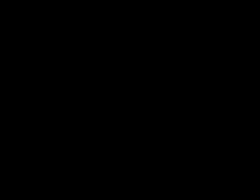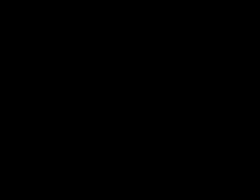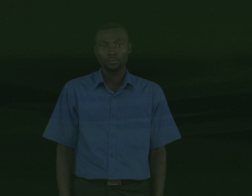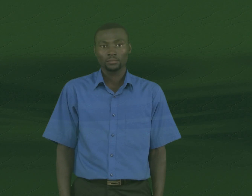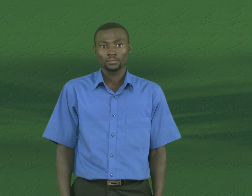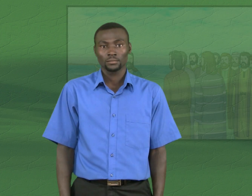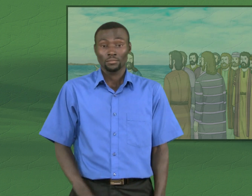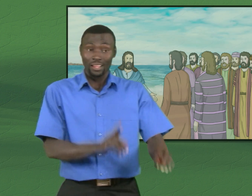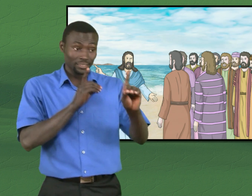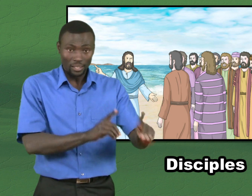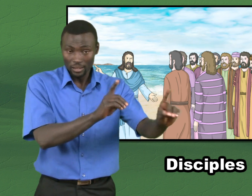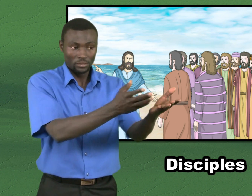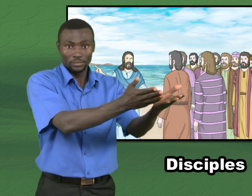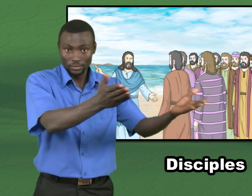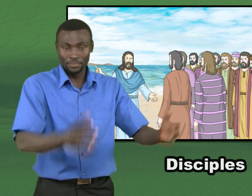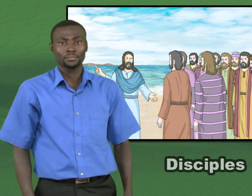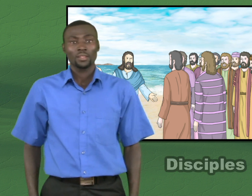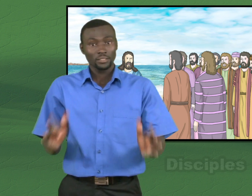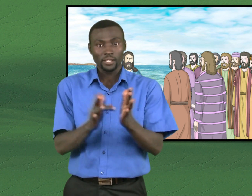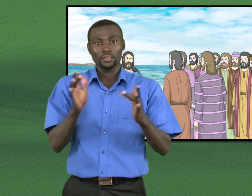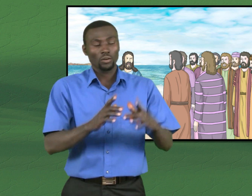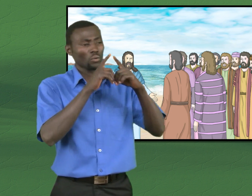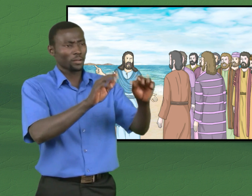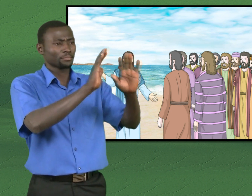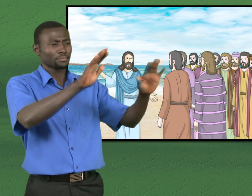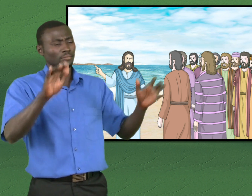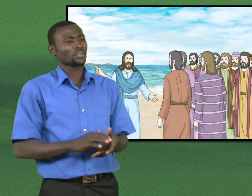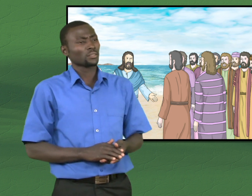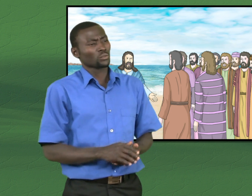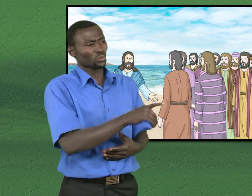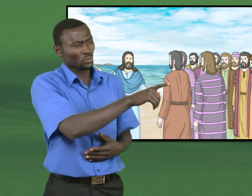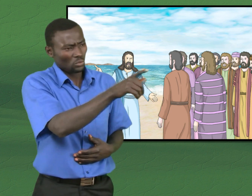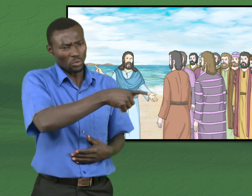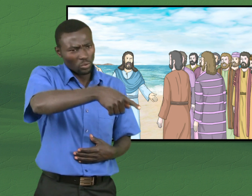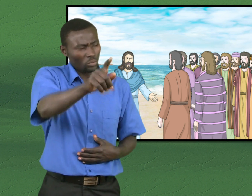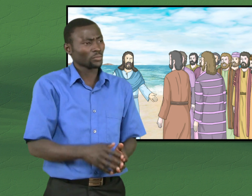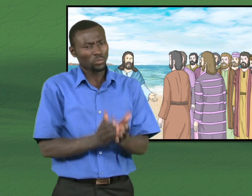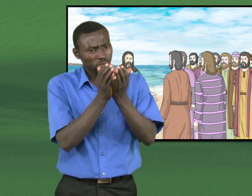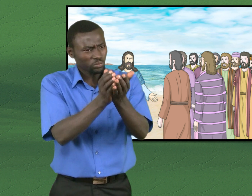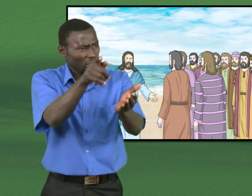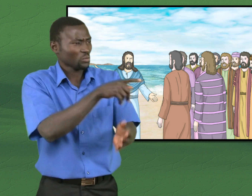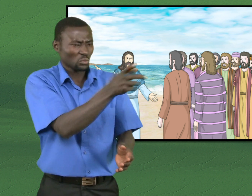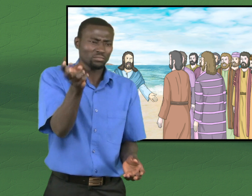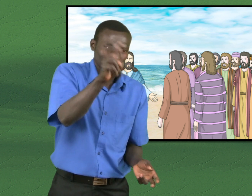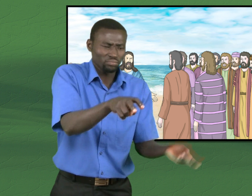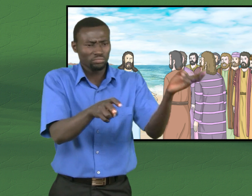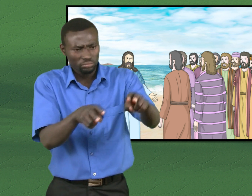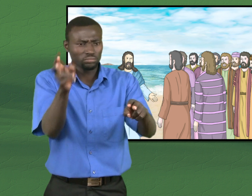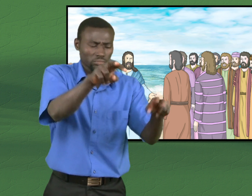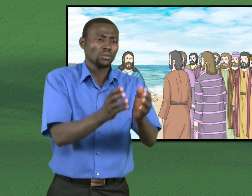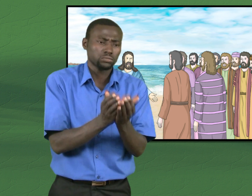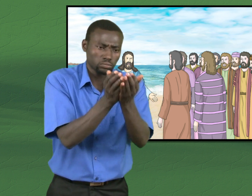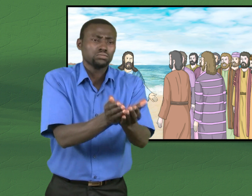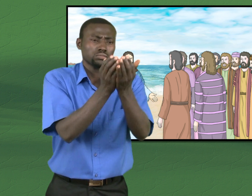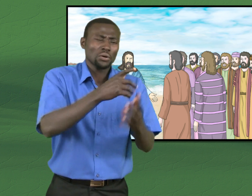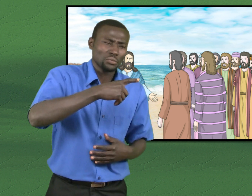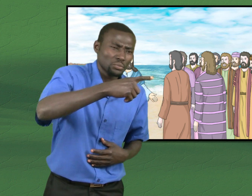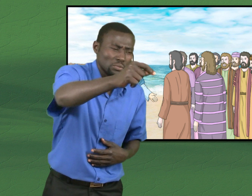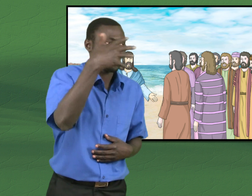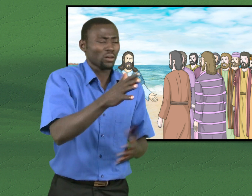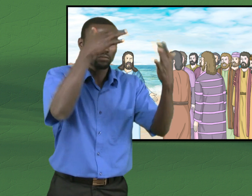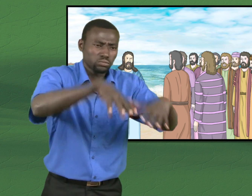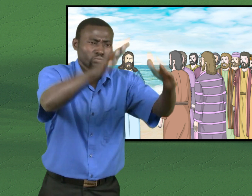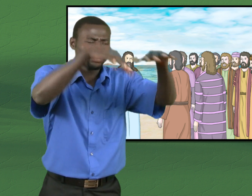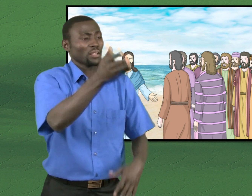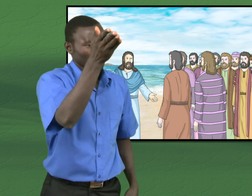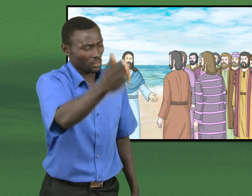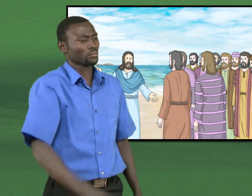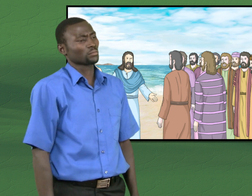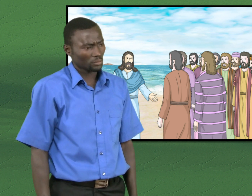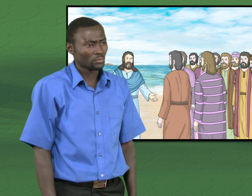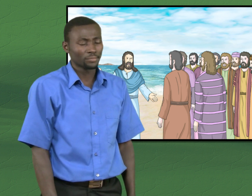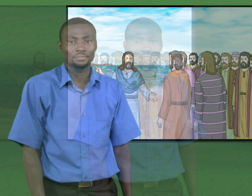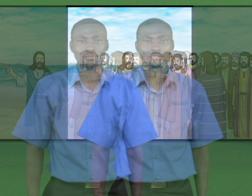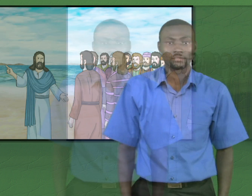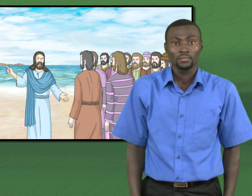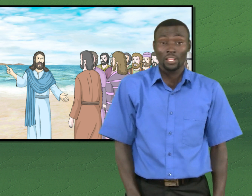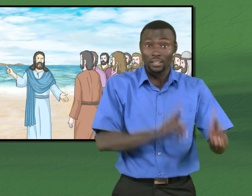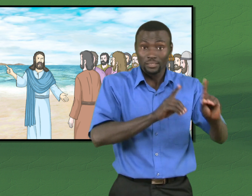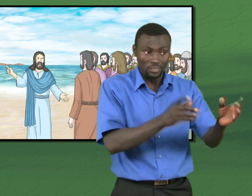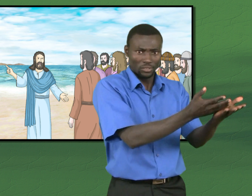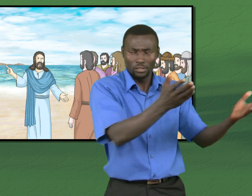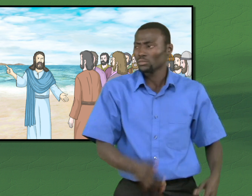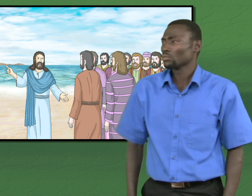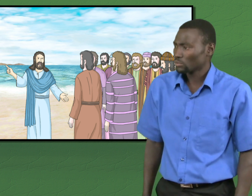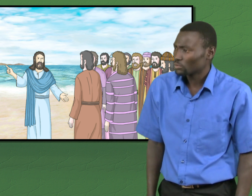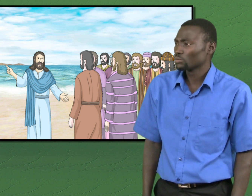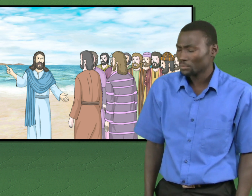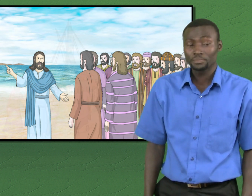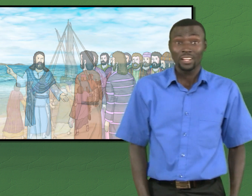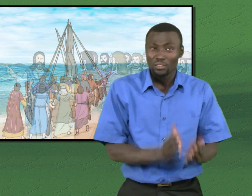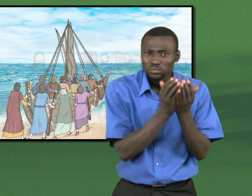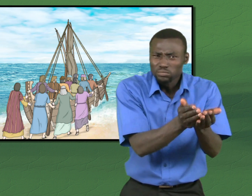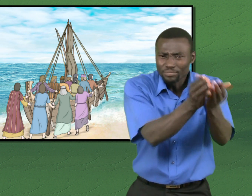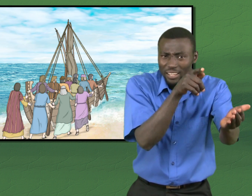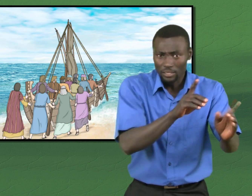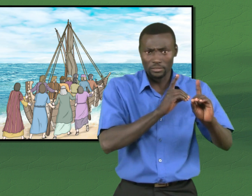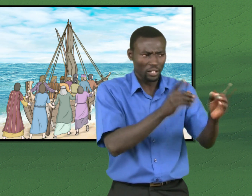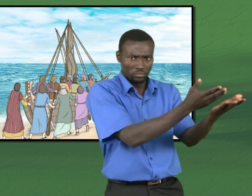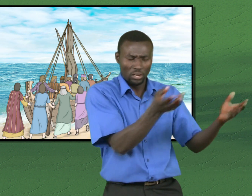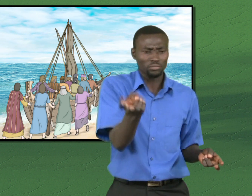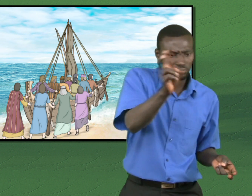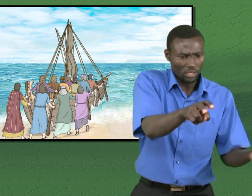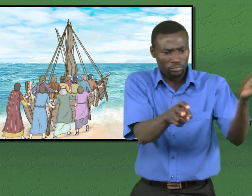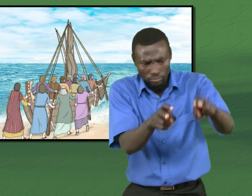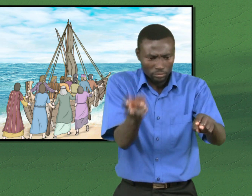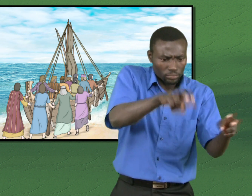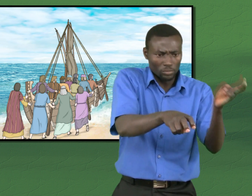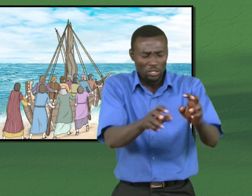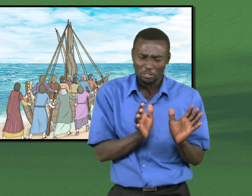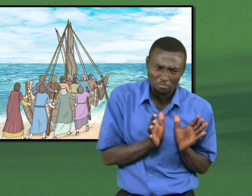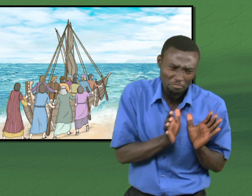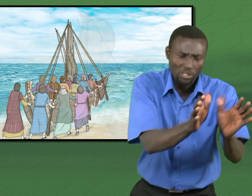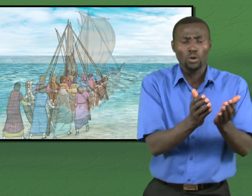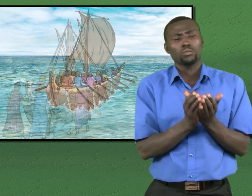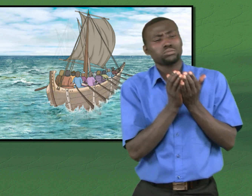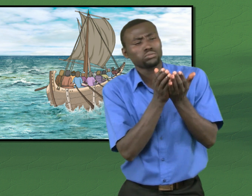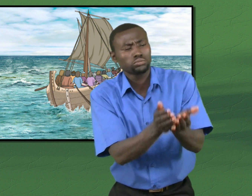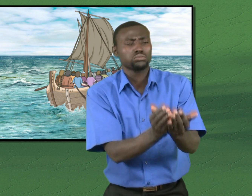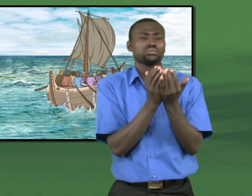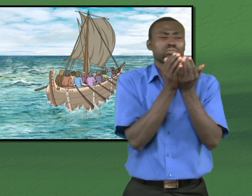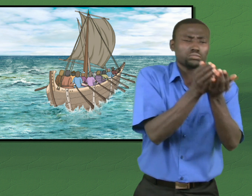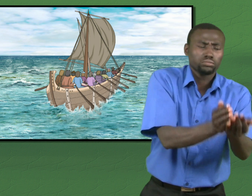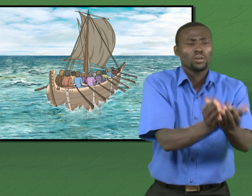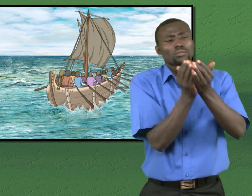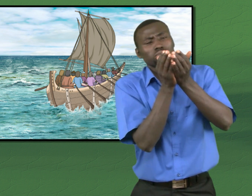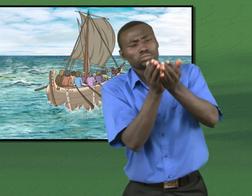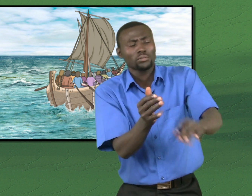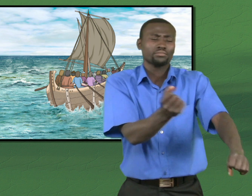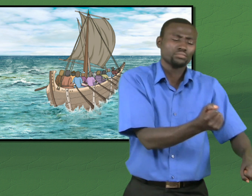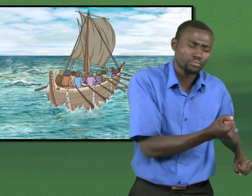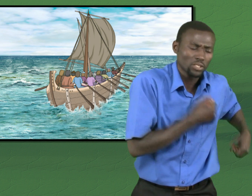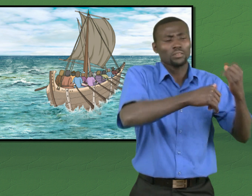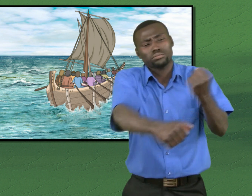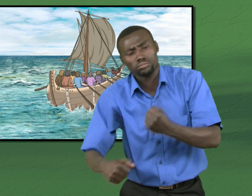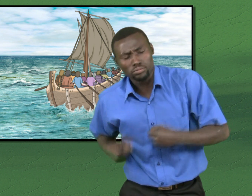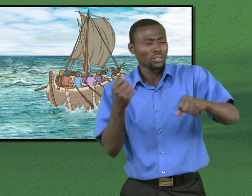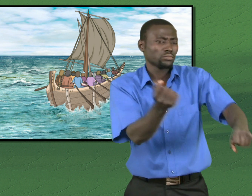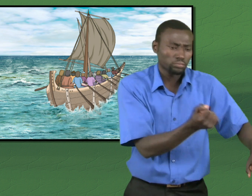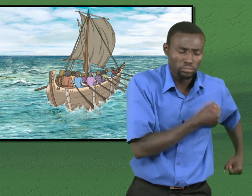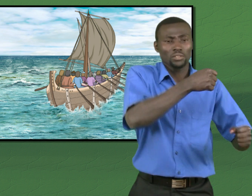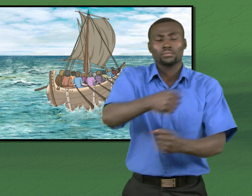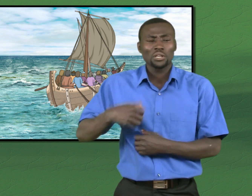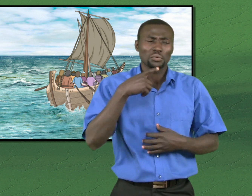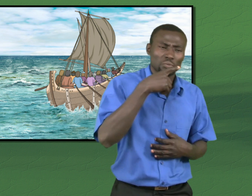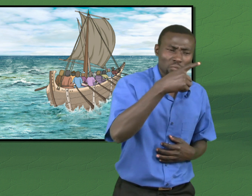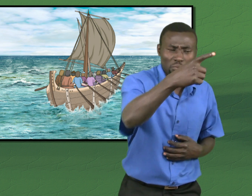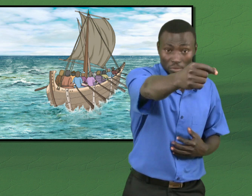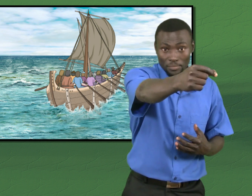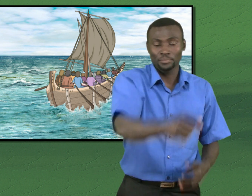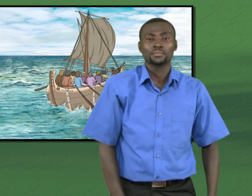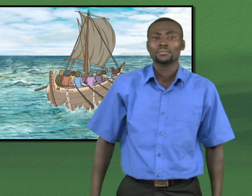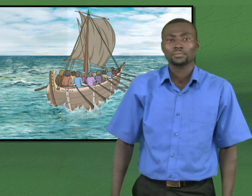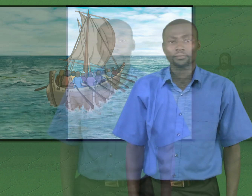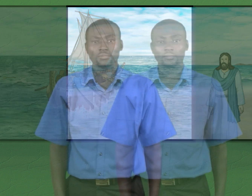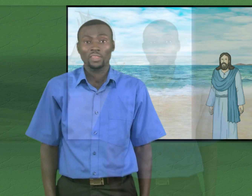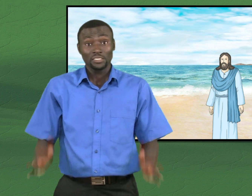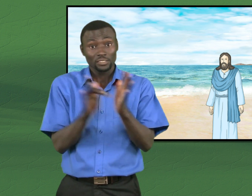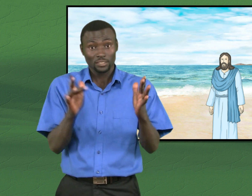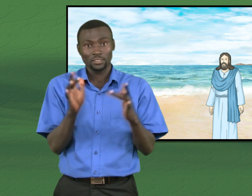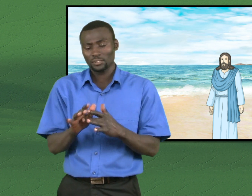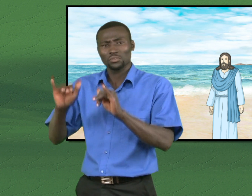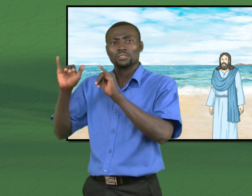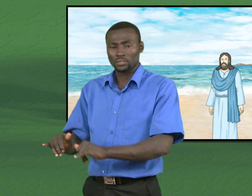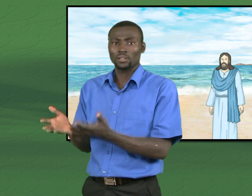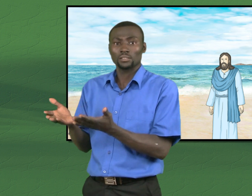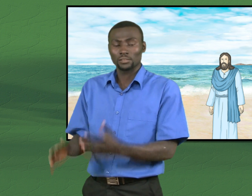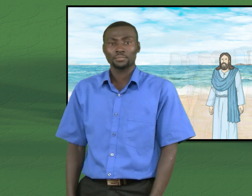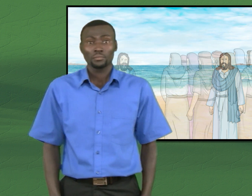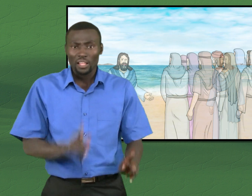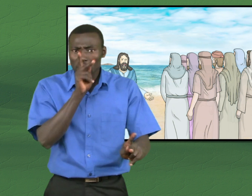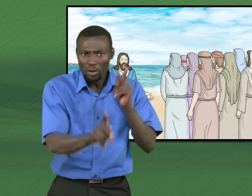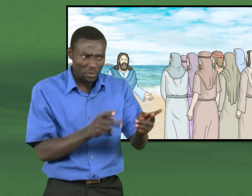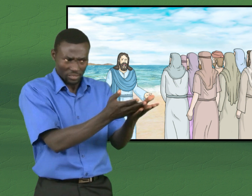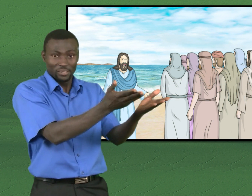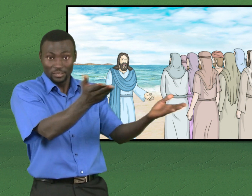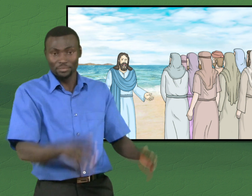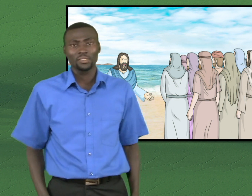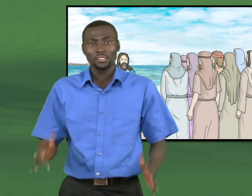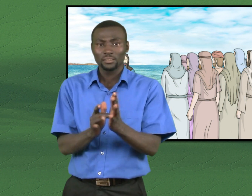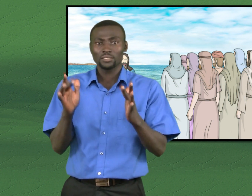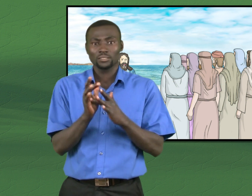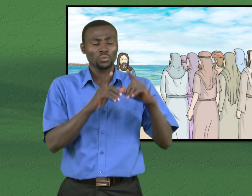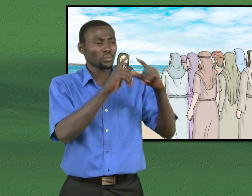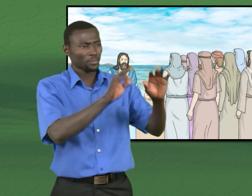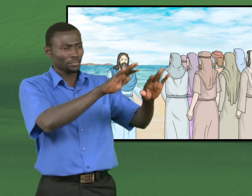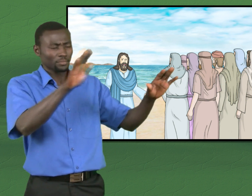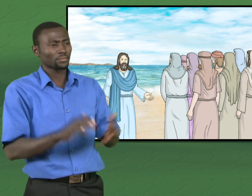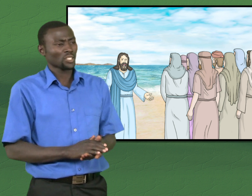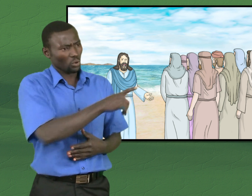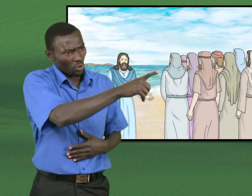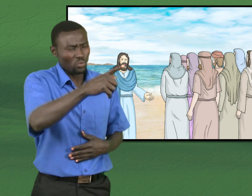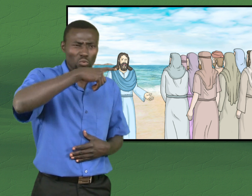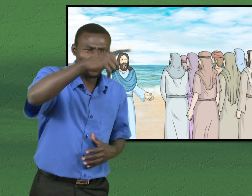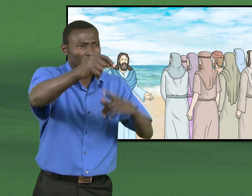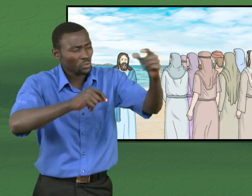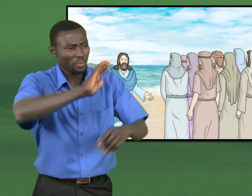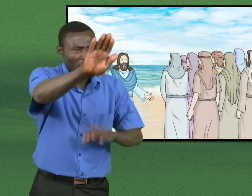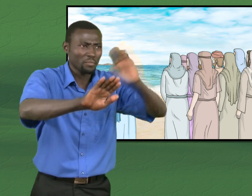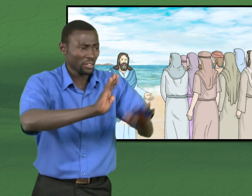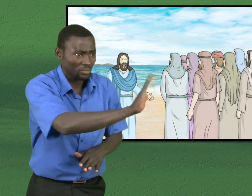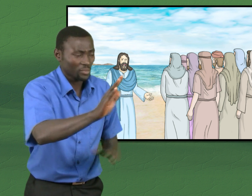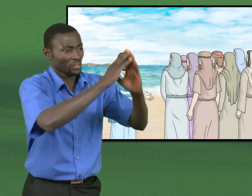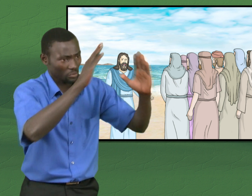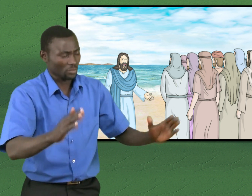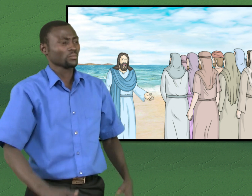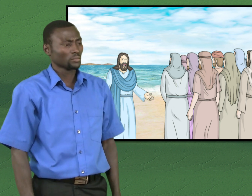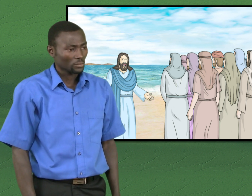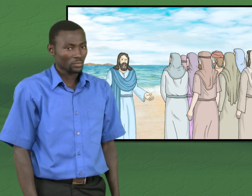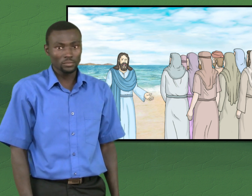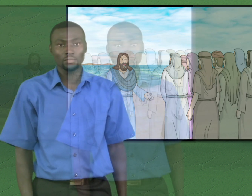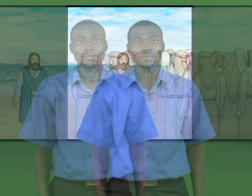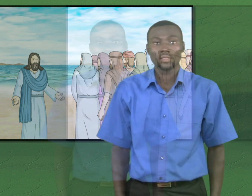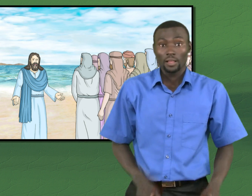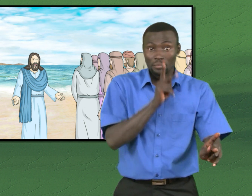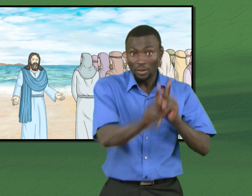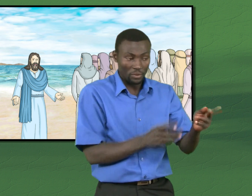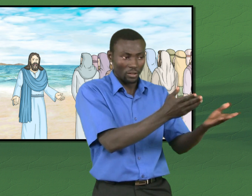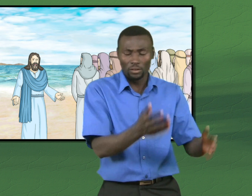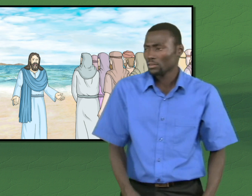Immediately Jesus made the disciples get into the boat and go on ahead of Him to the other side, while He dismissed the crowds.